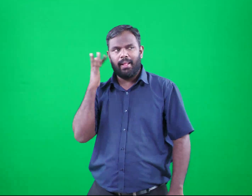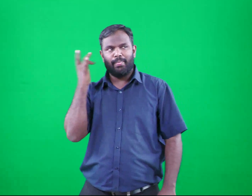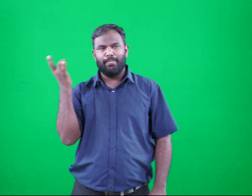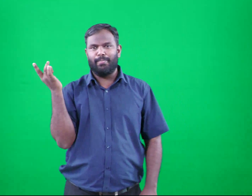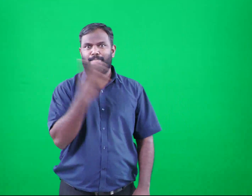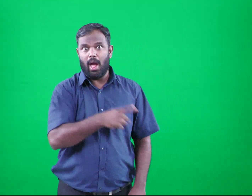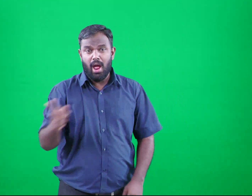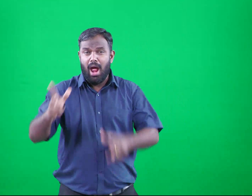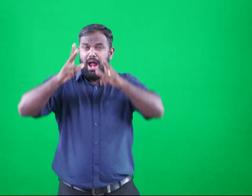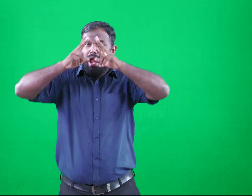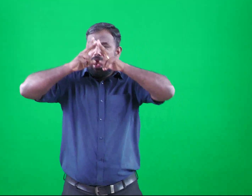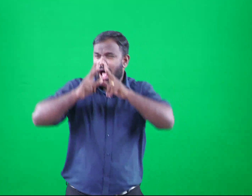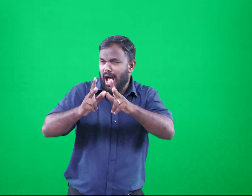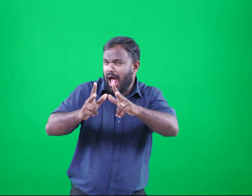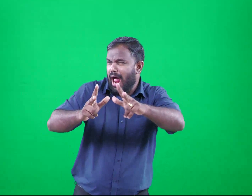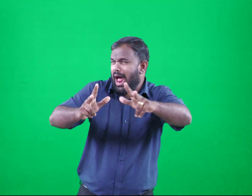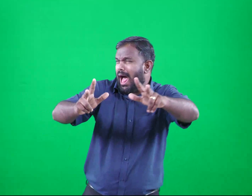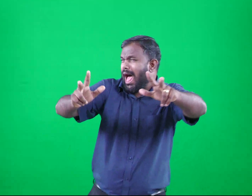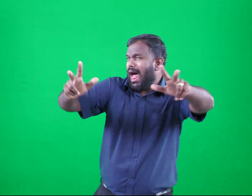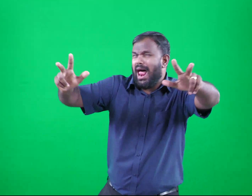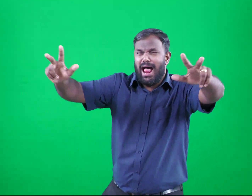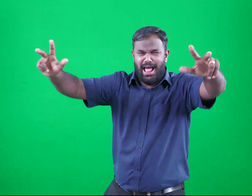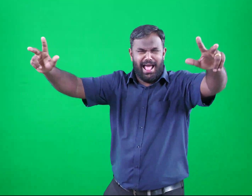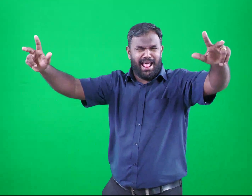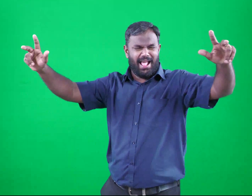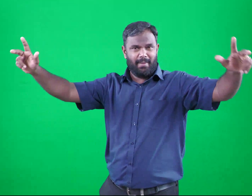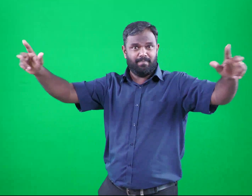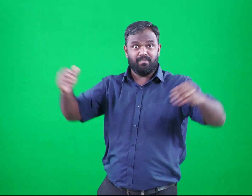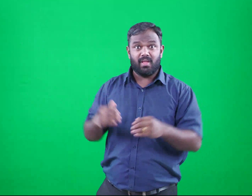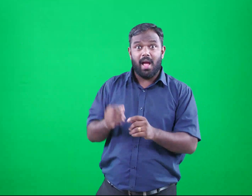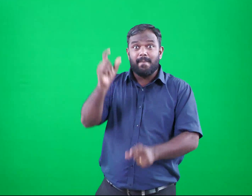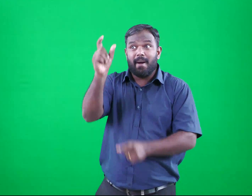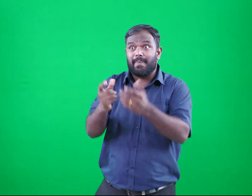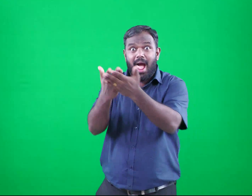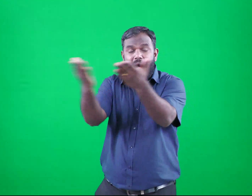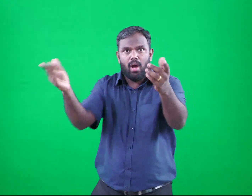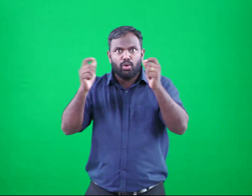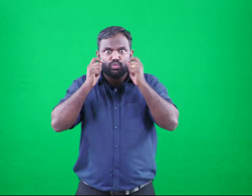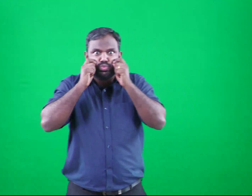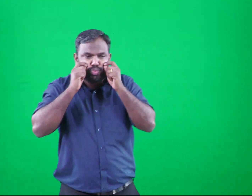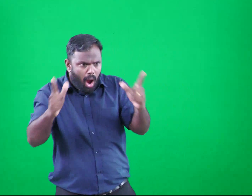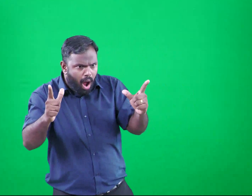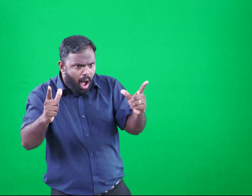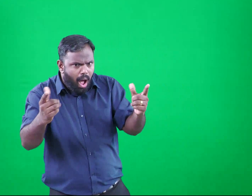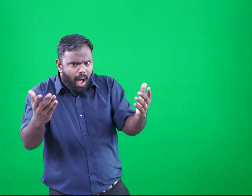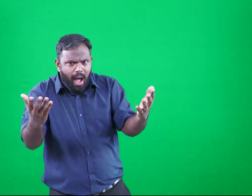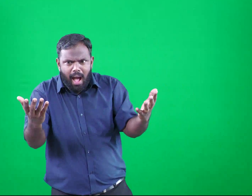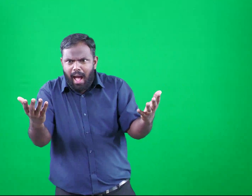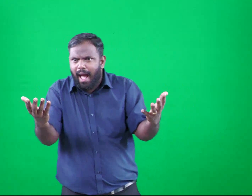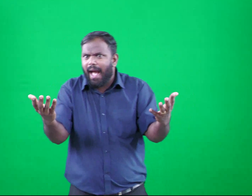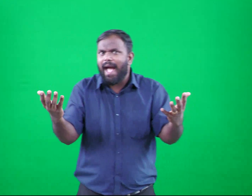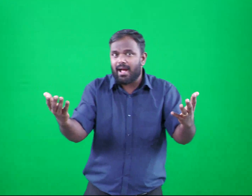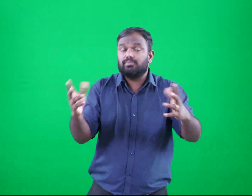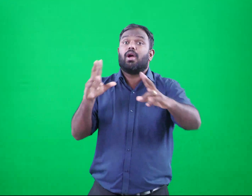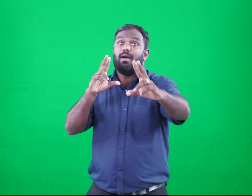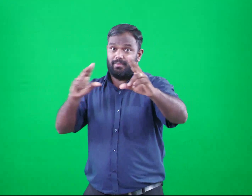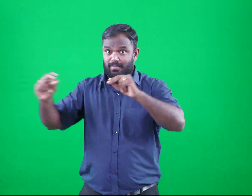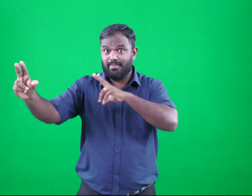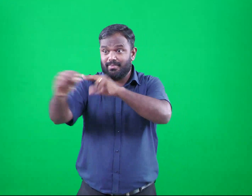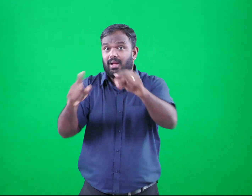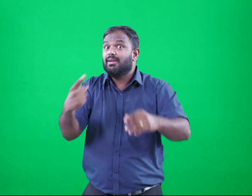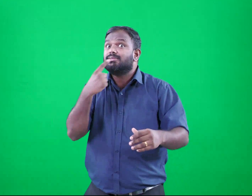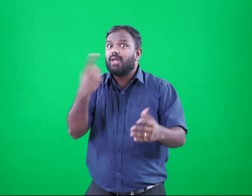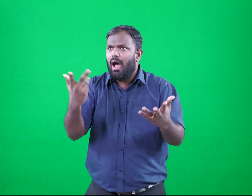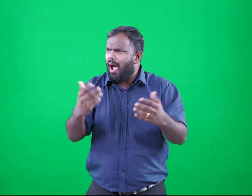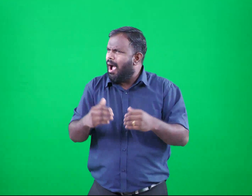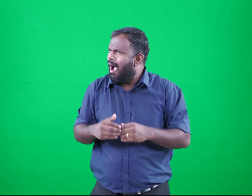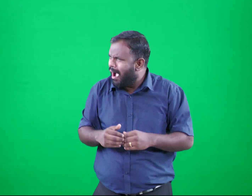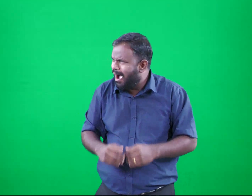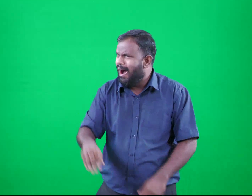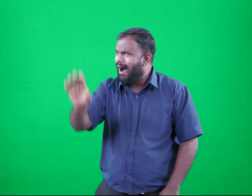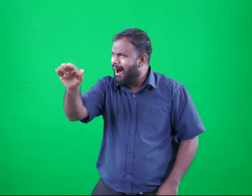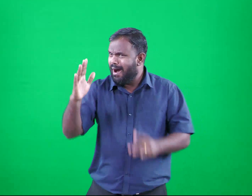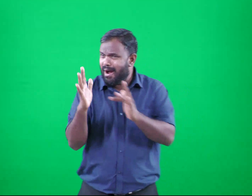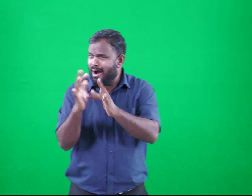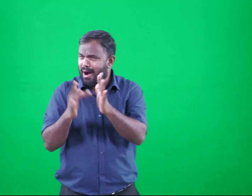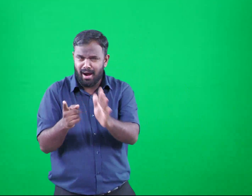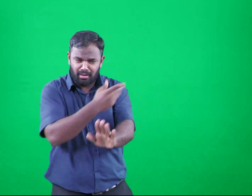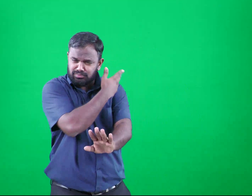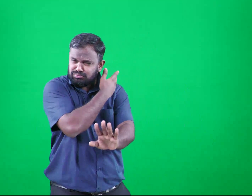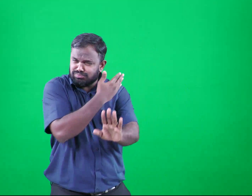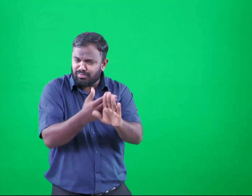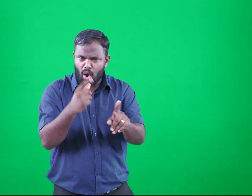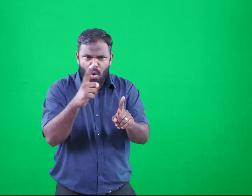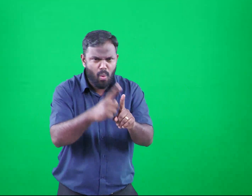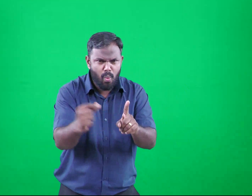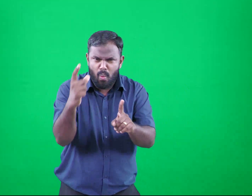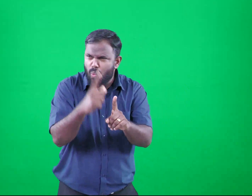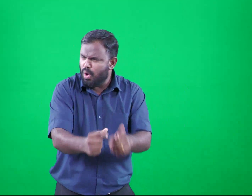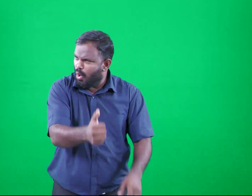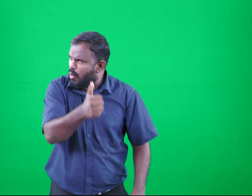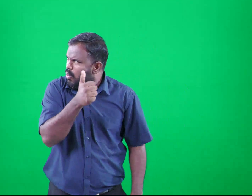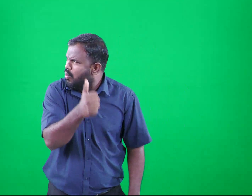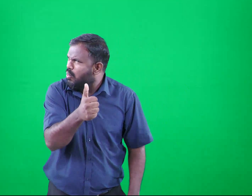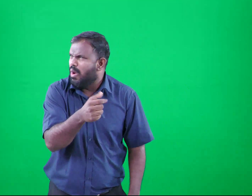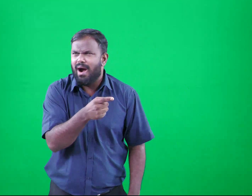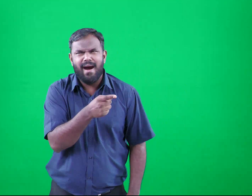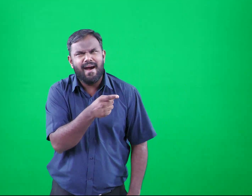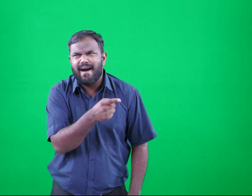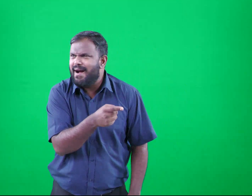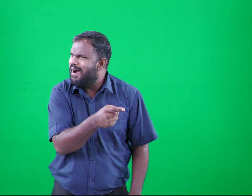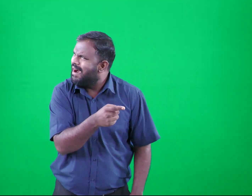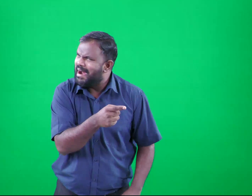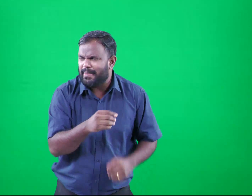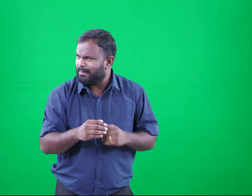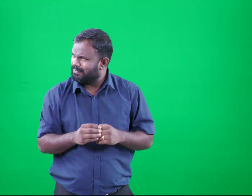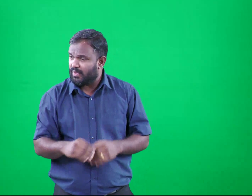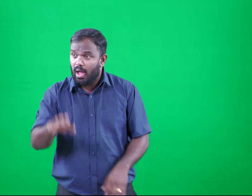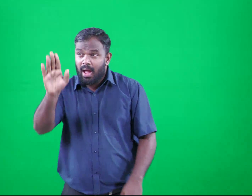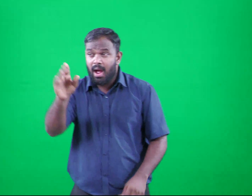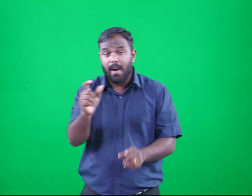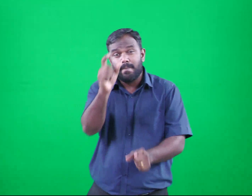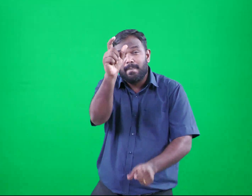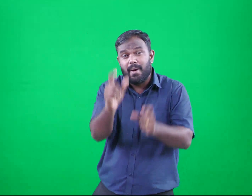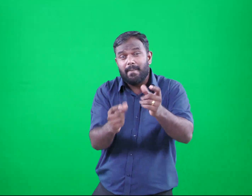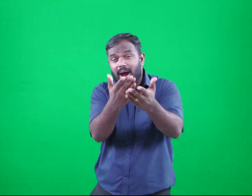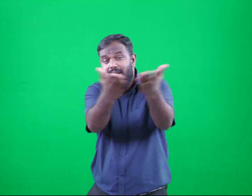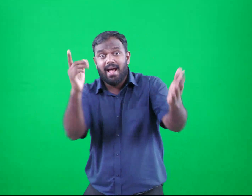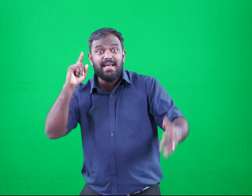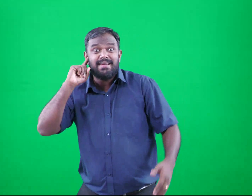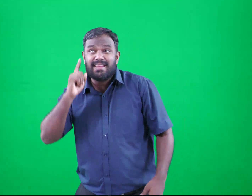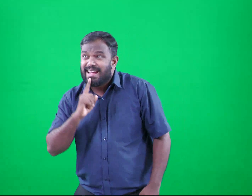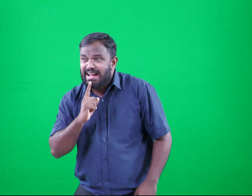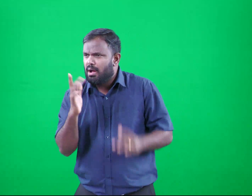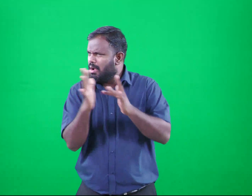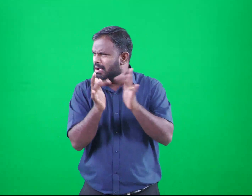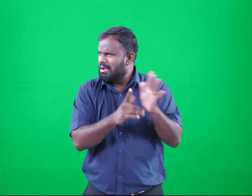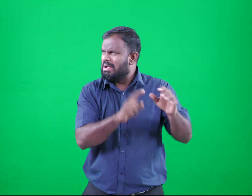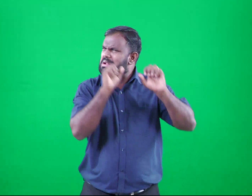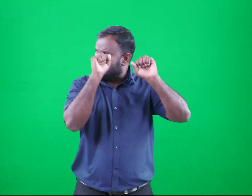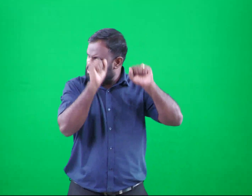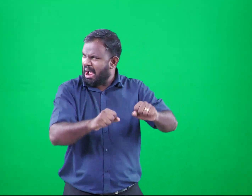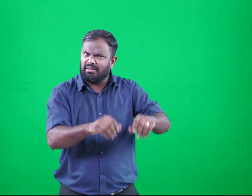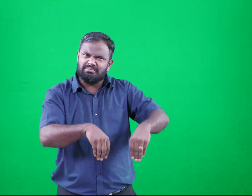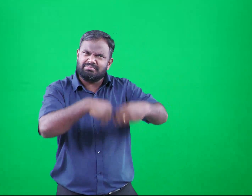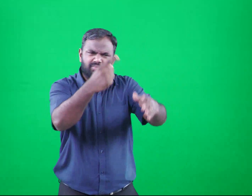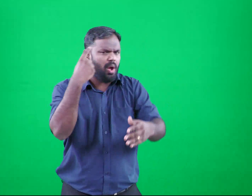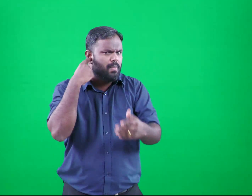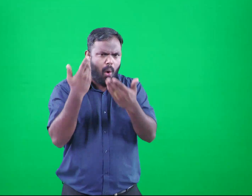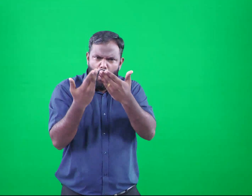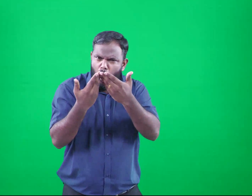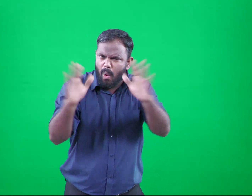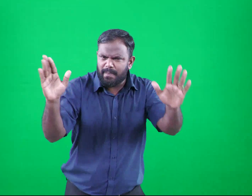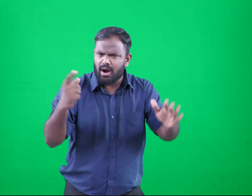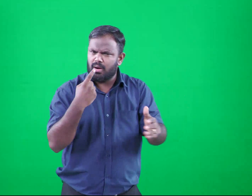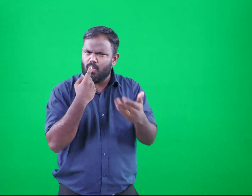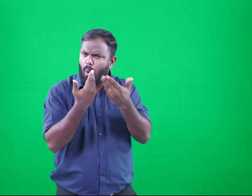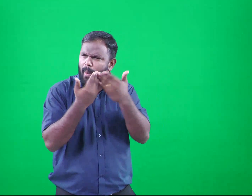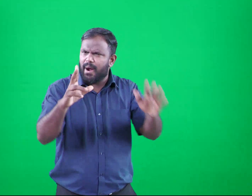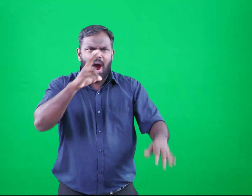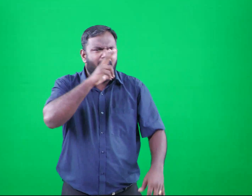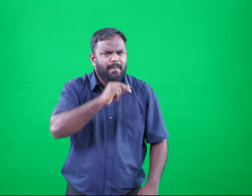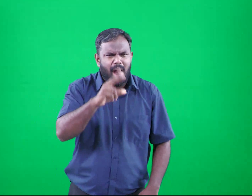The people were utterly astonished and said, "He has done all things well!